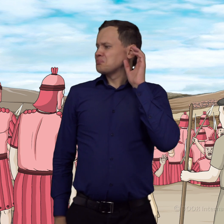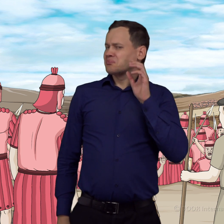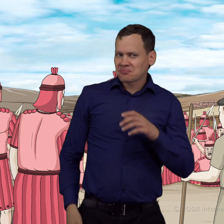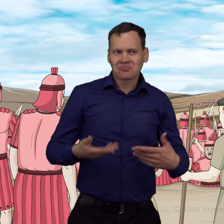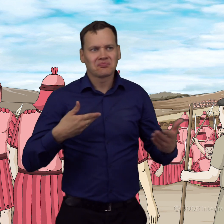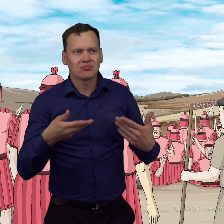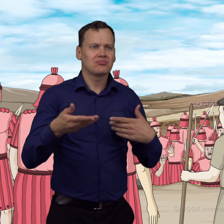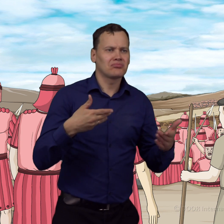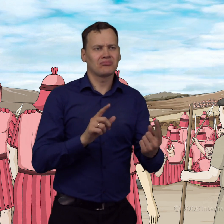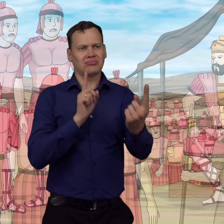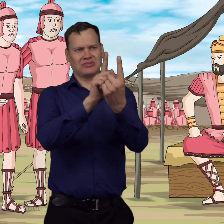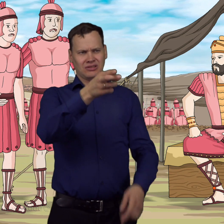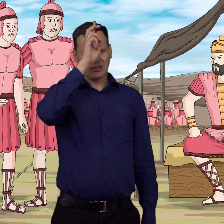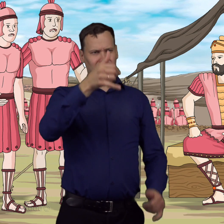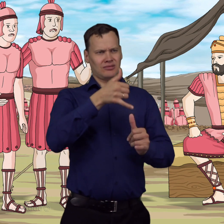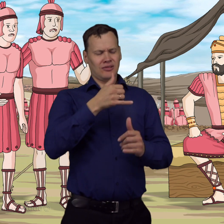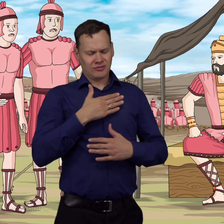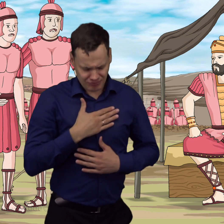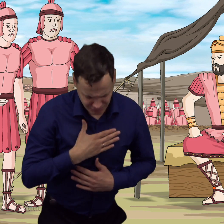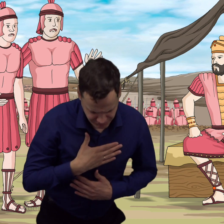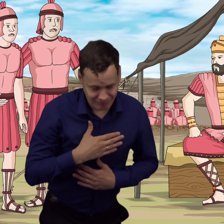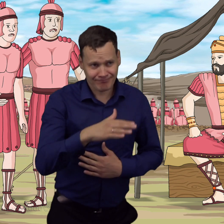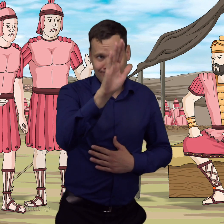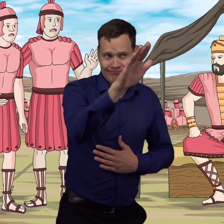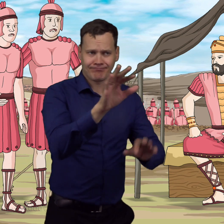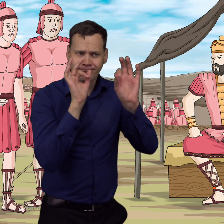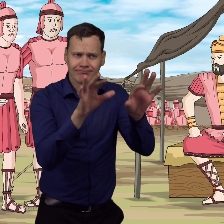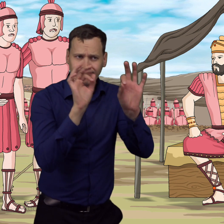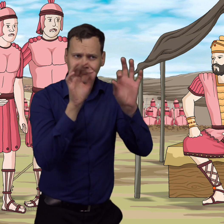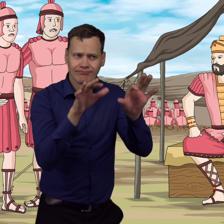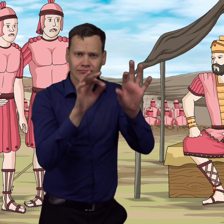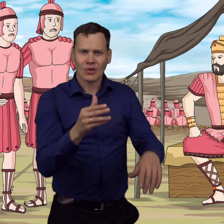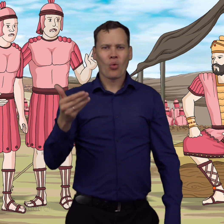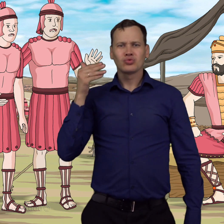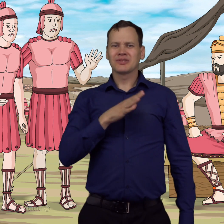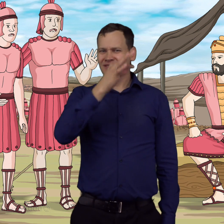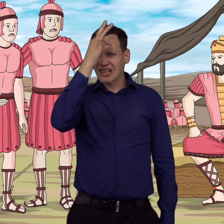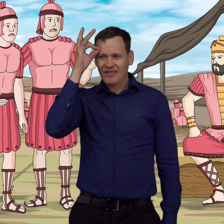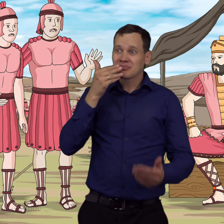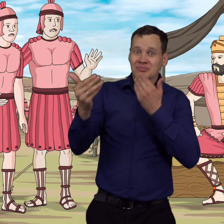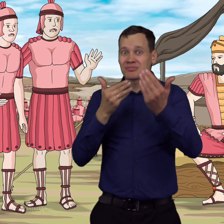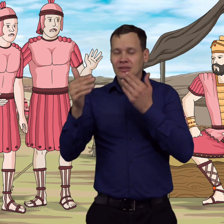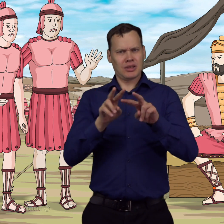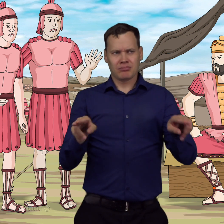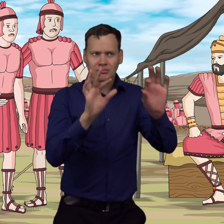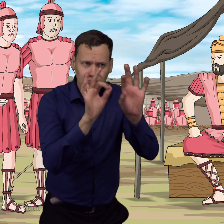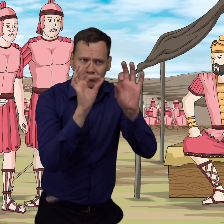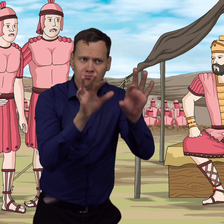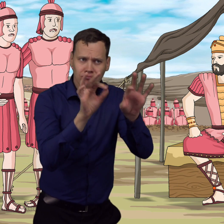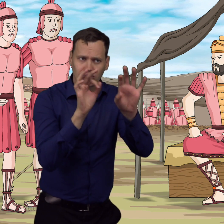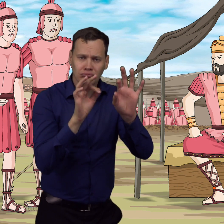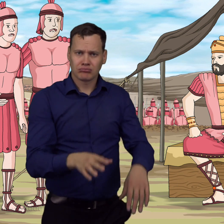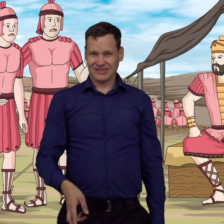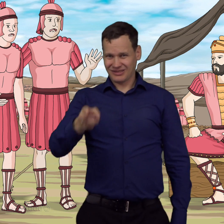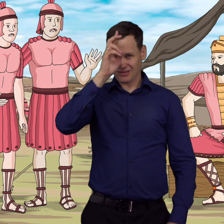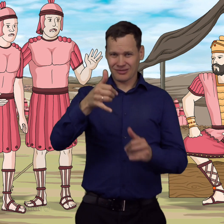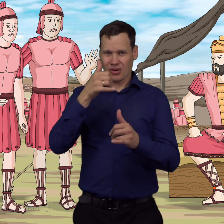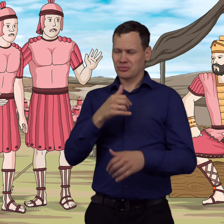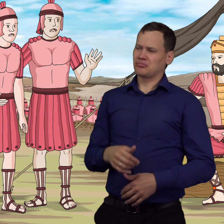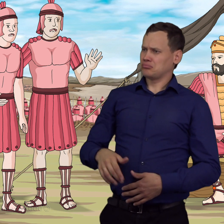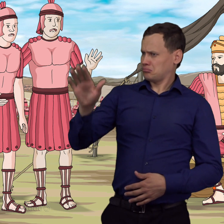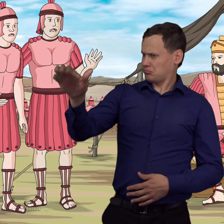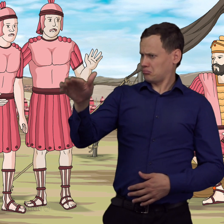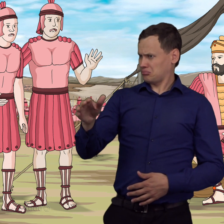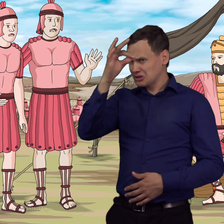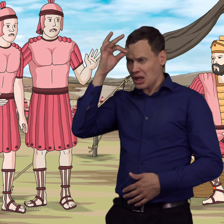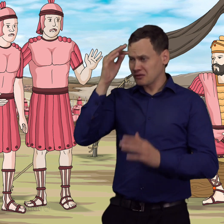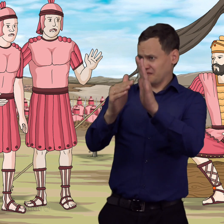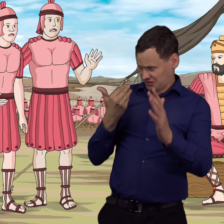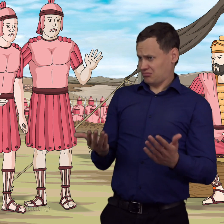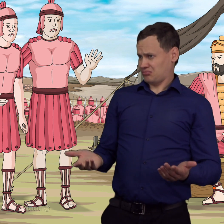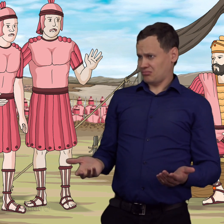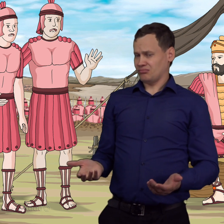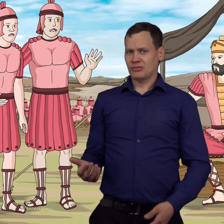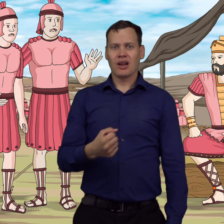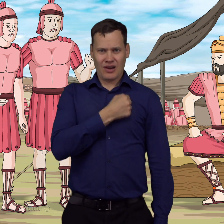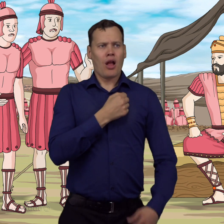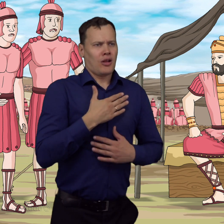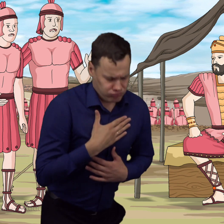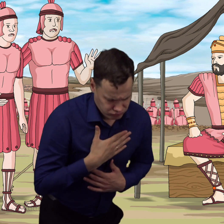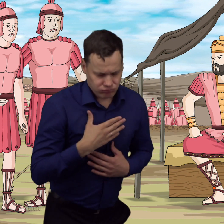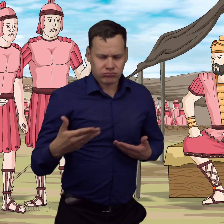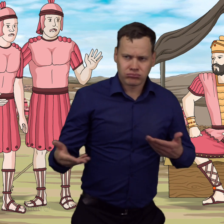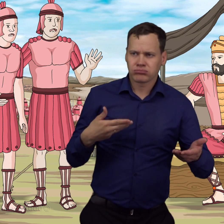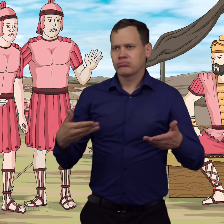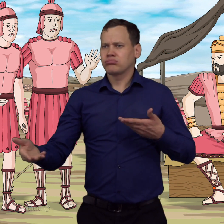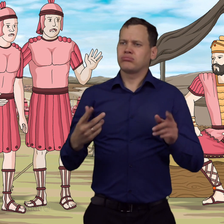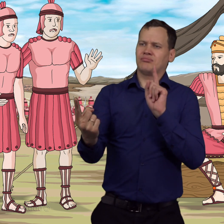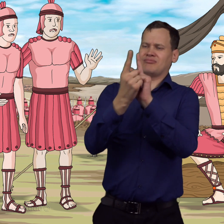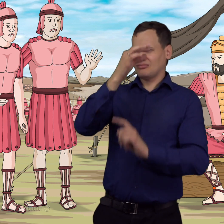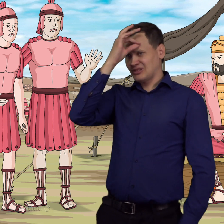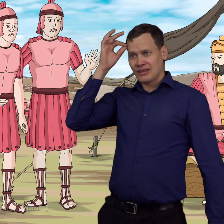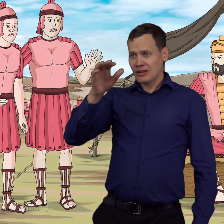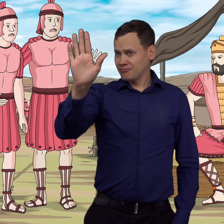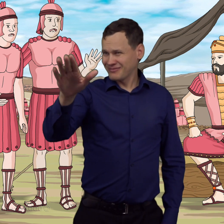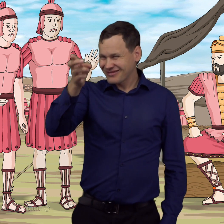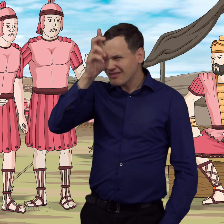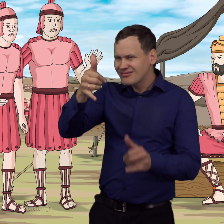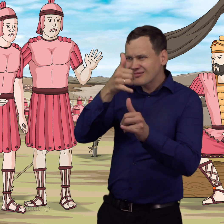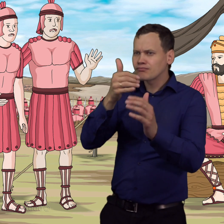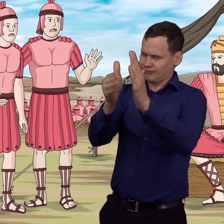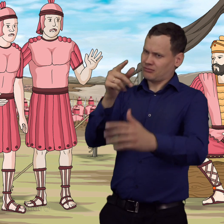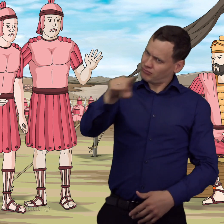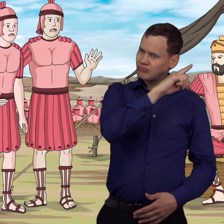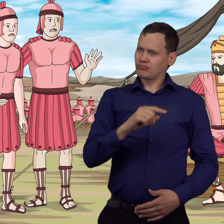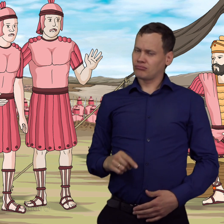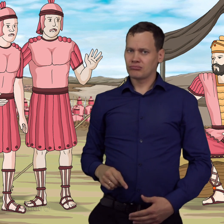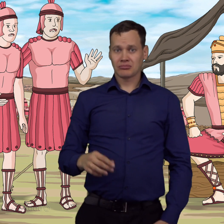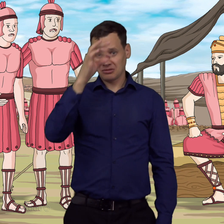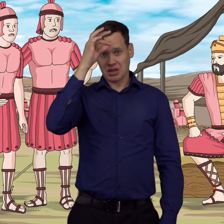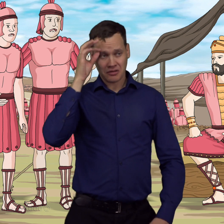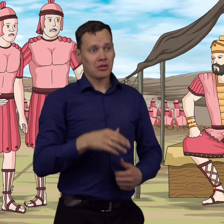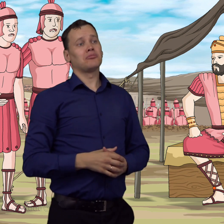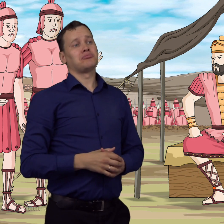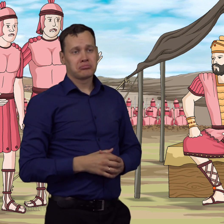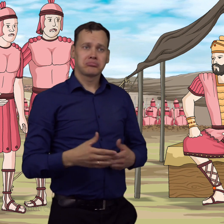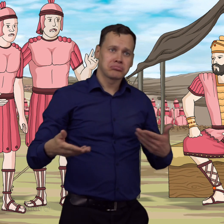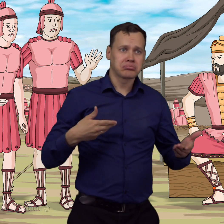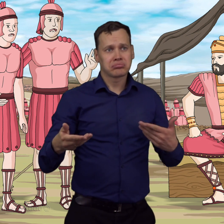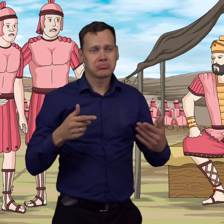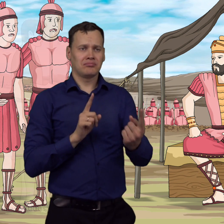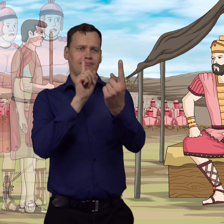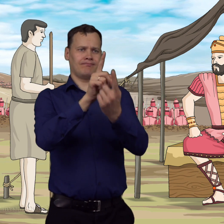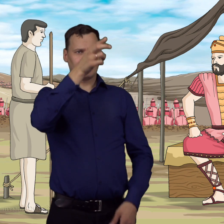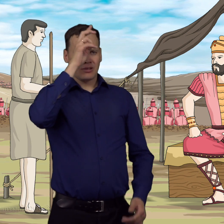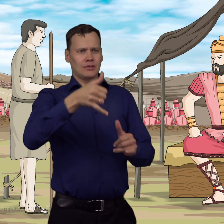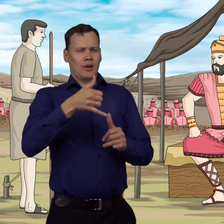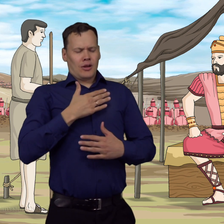Now David’s words were overheard and reported to Saul, who called for him.